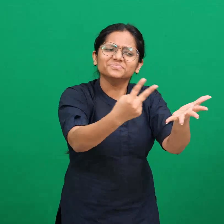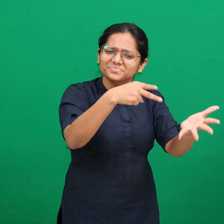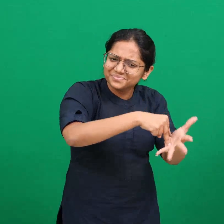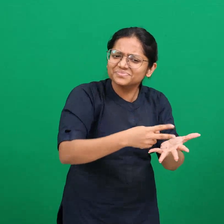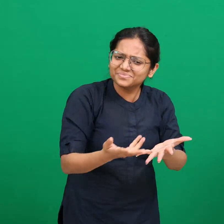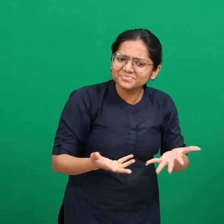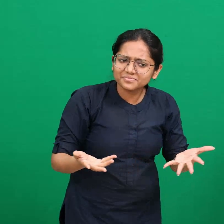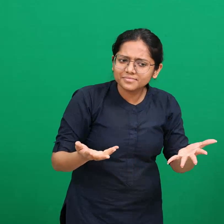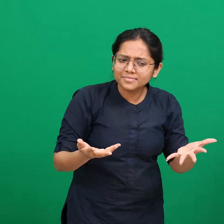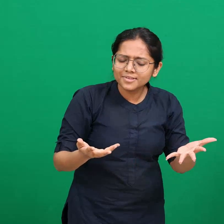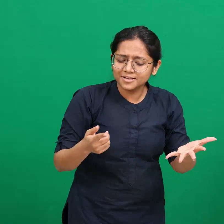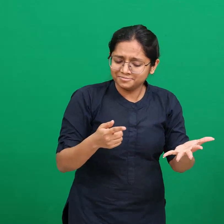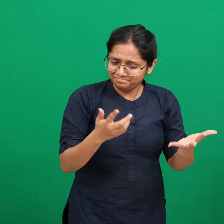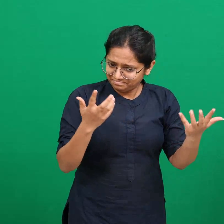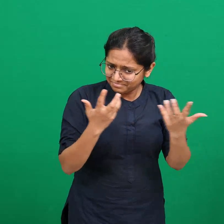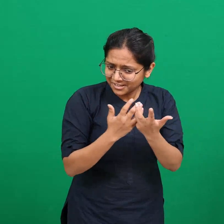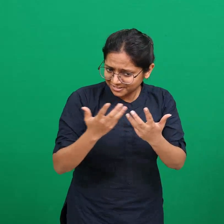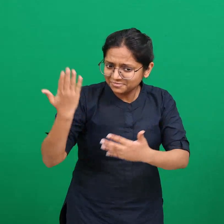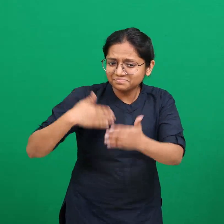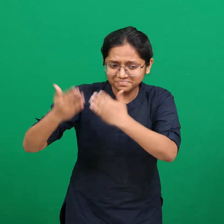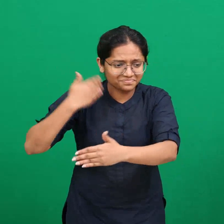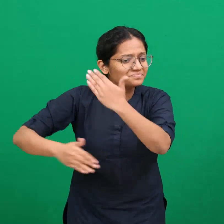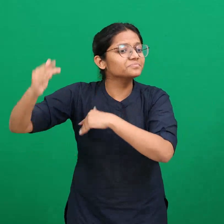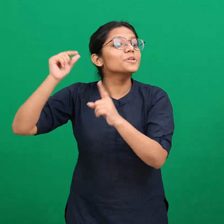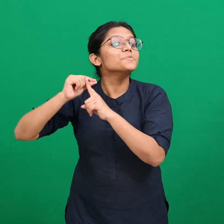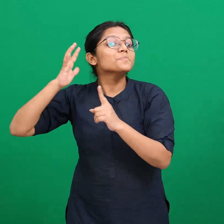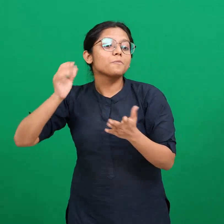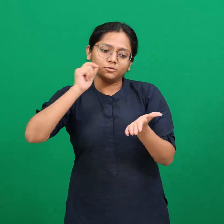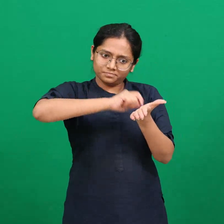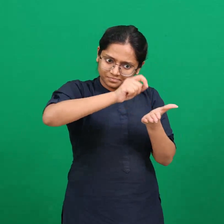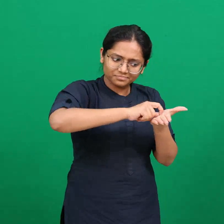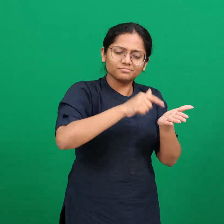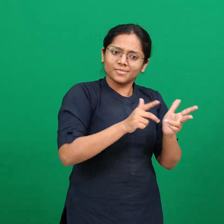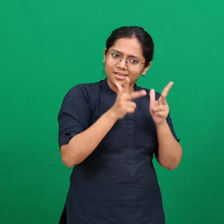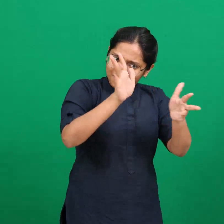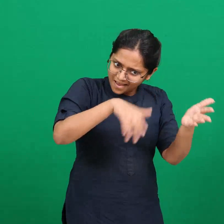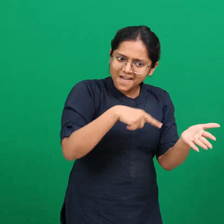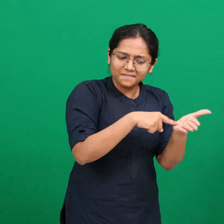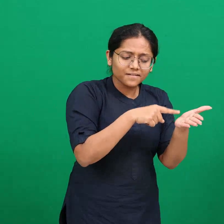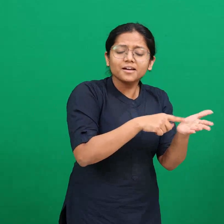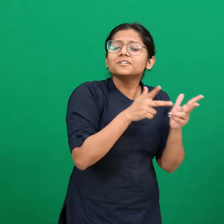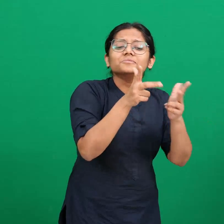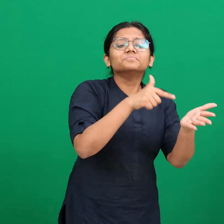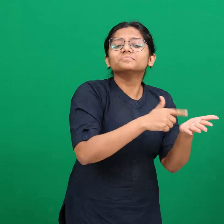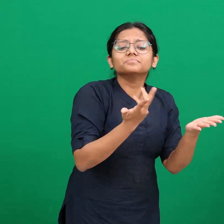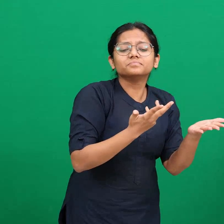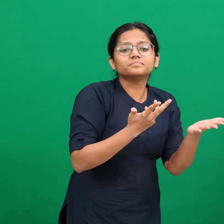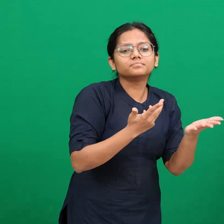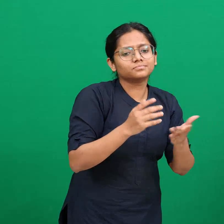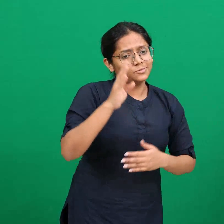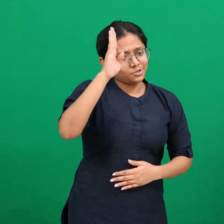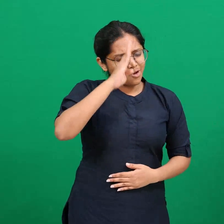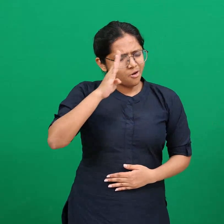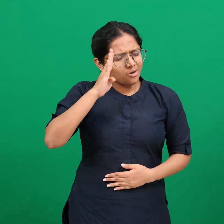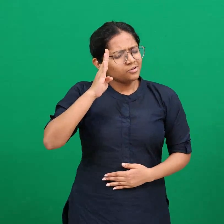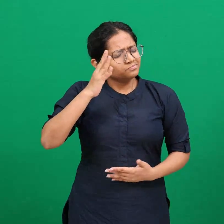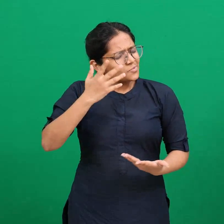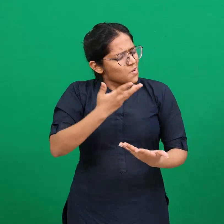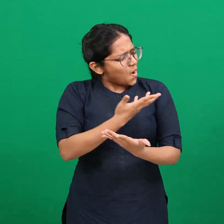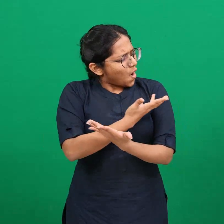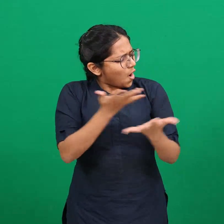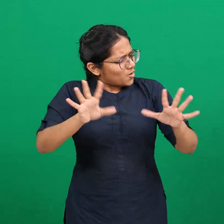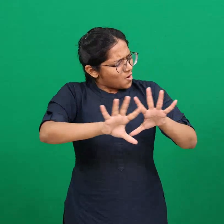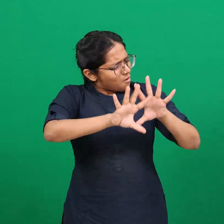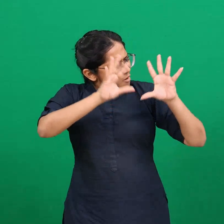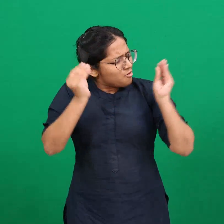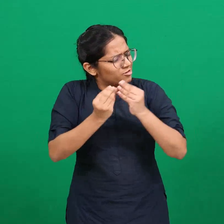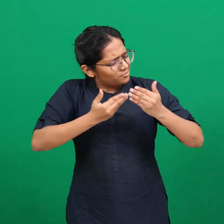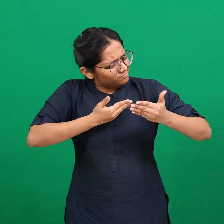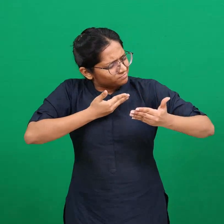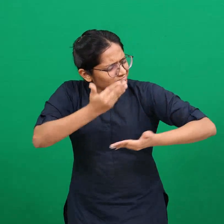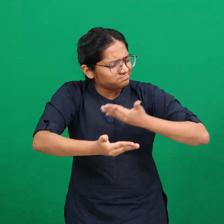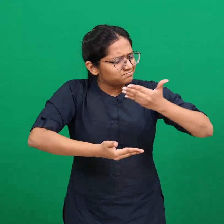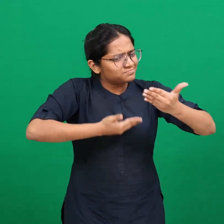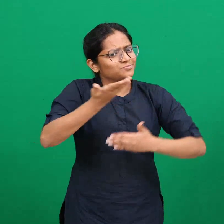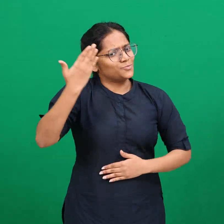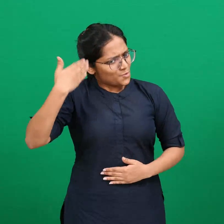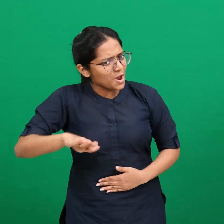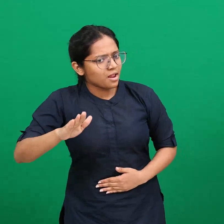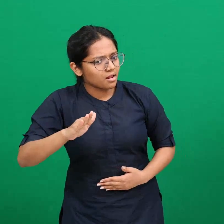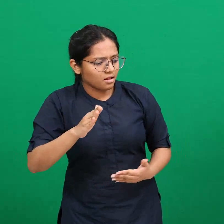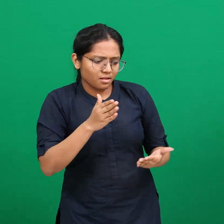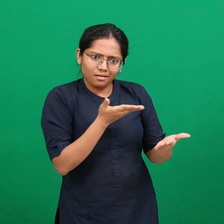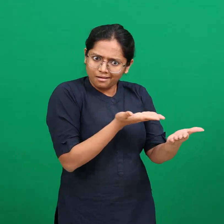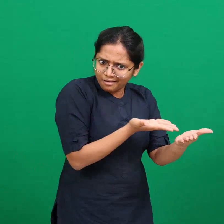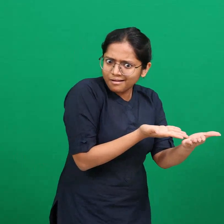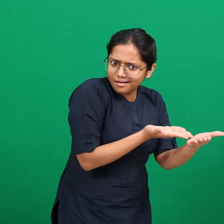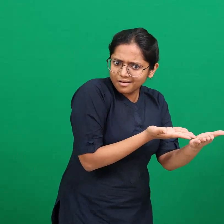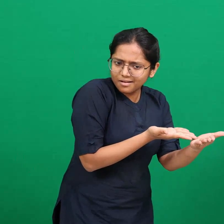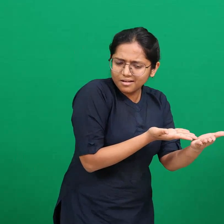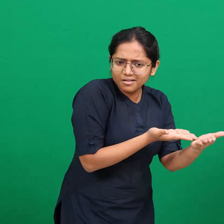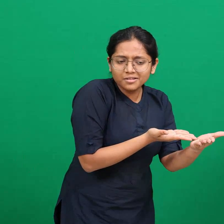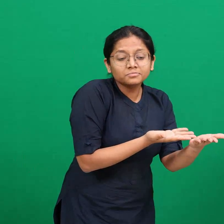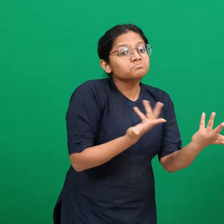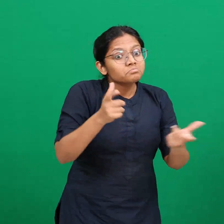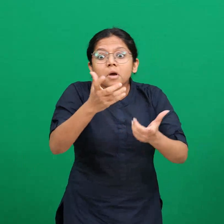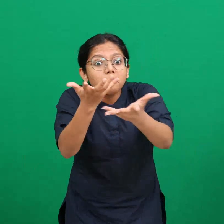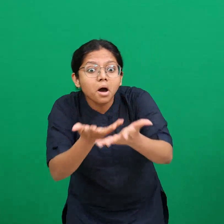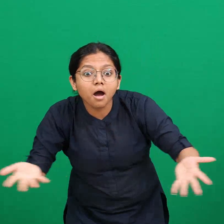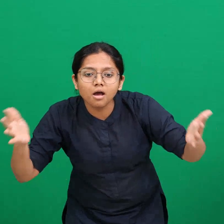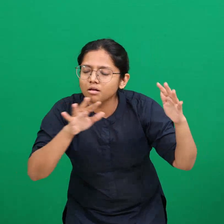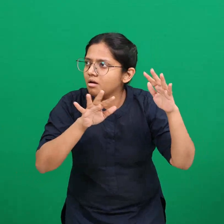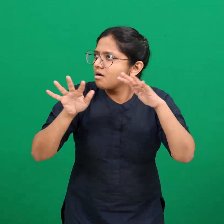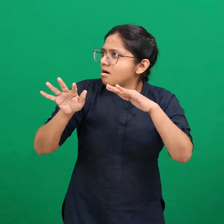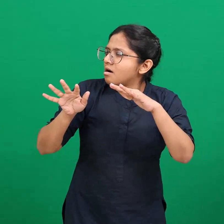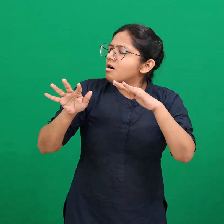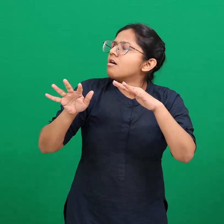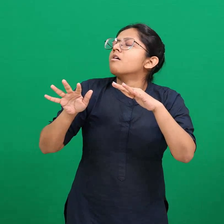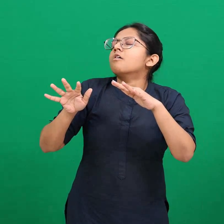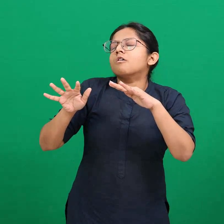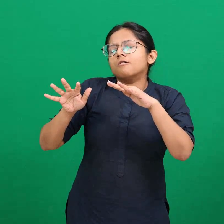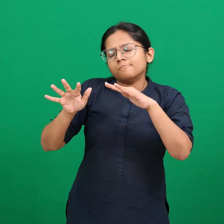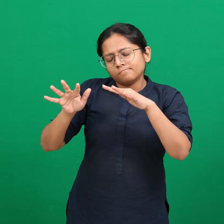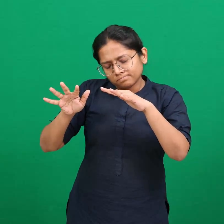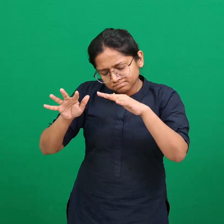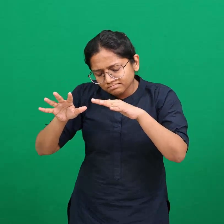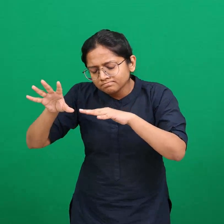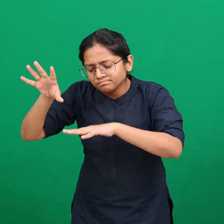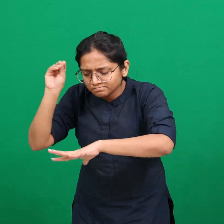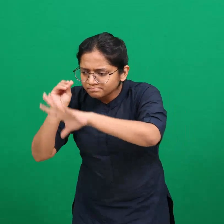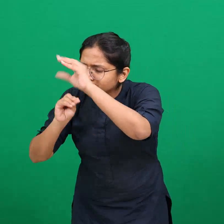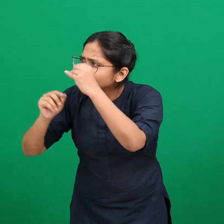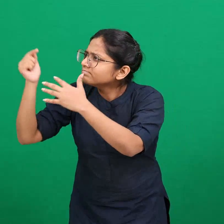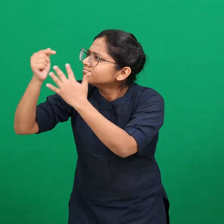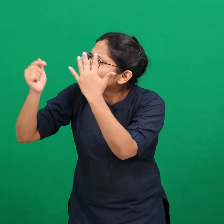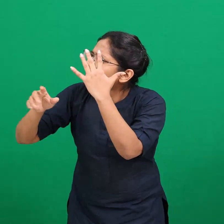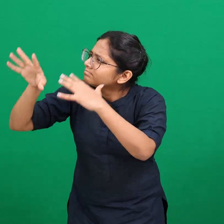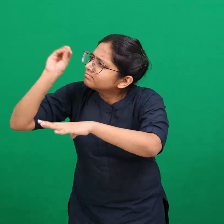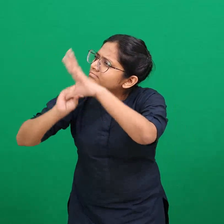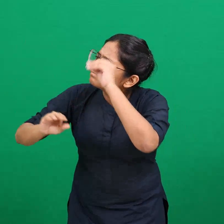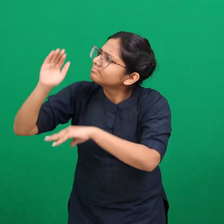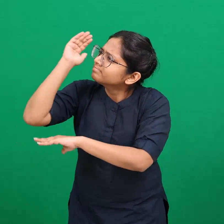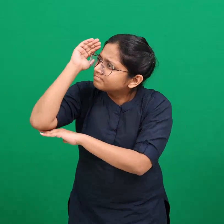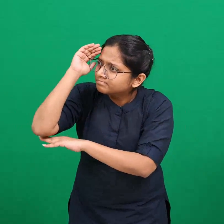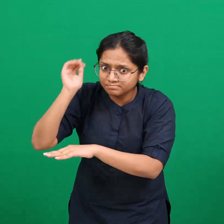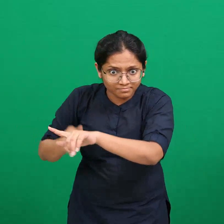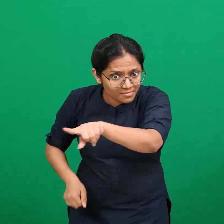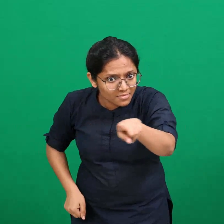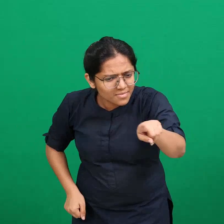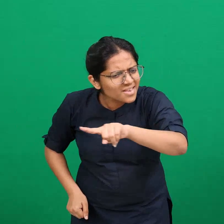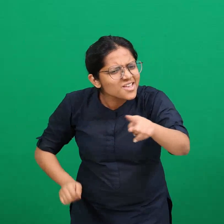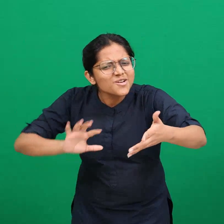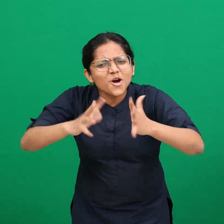It is written in the Prophets: ' And they will all be taught by God.'